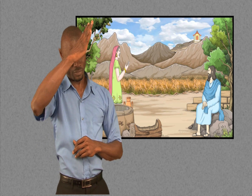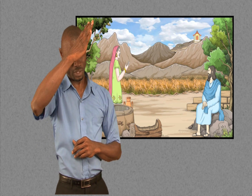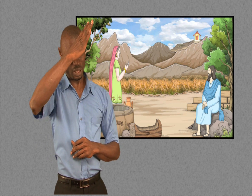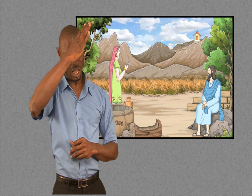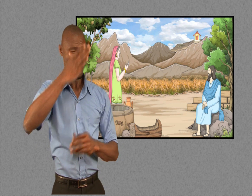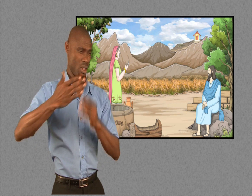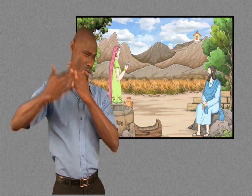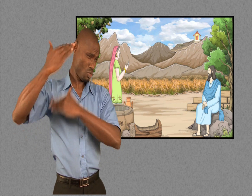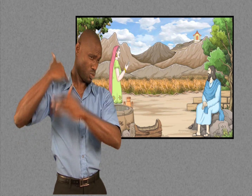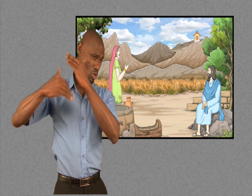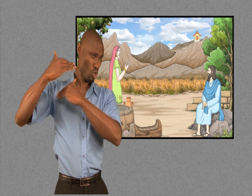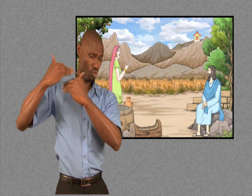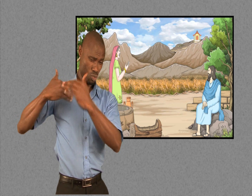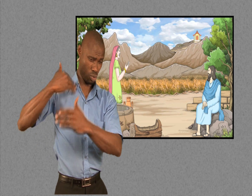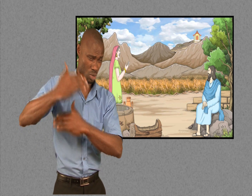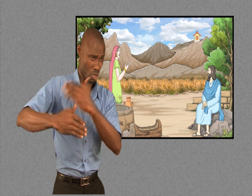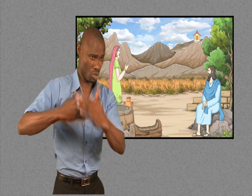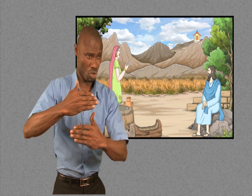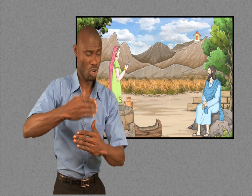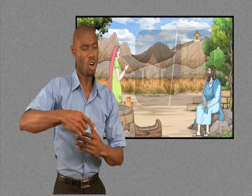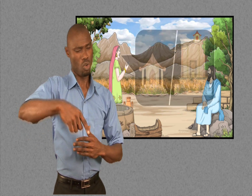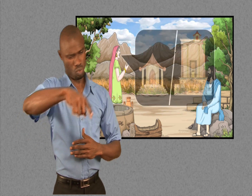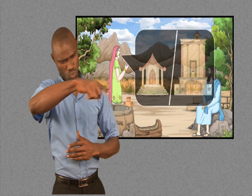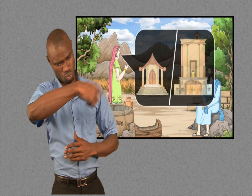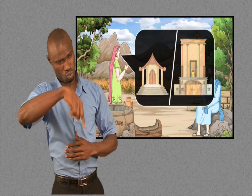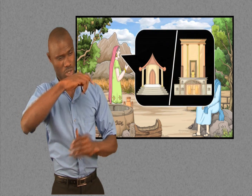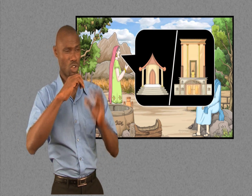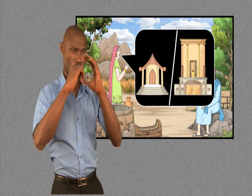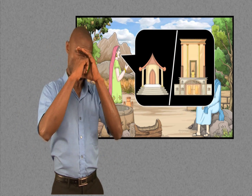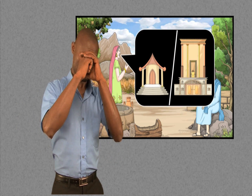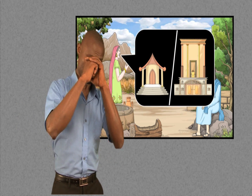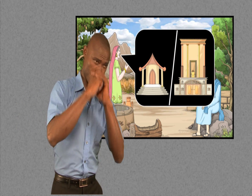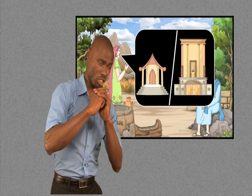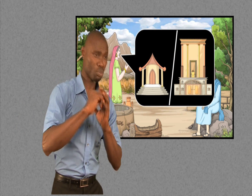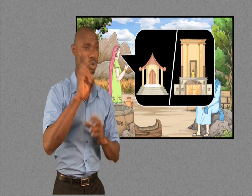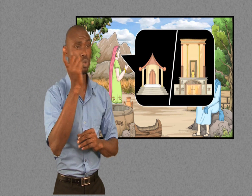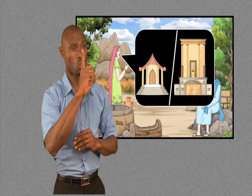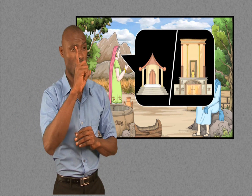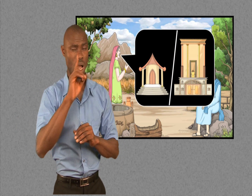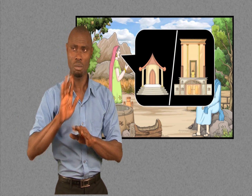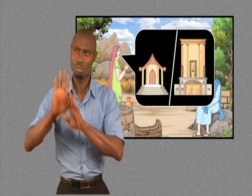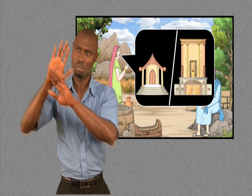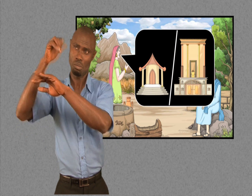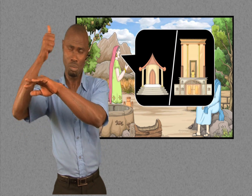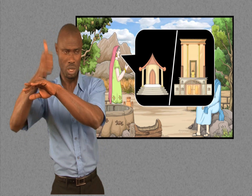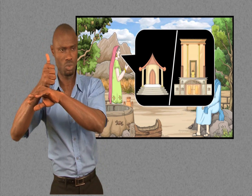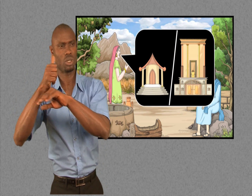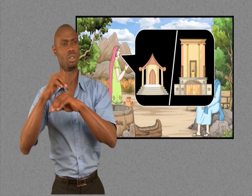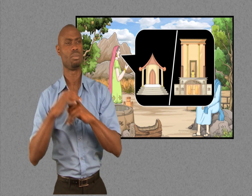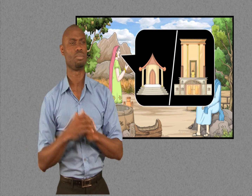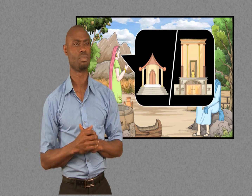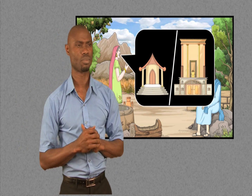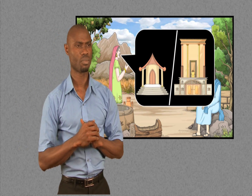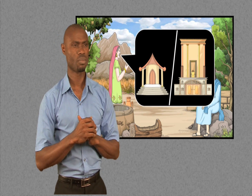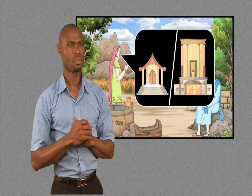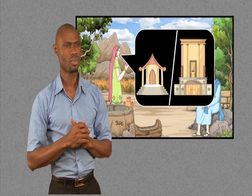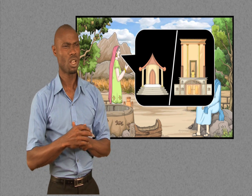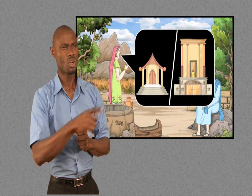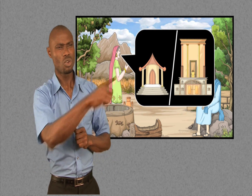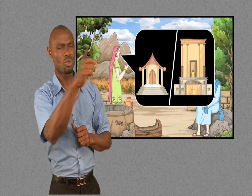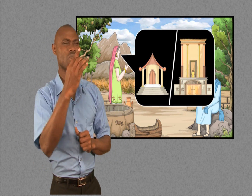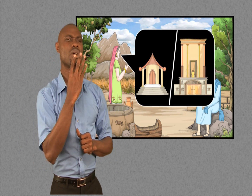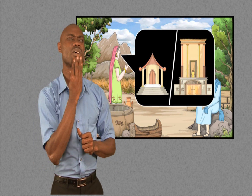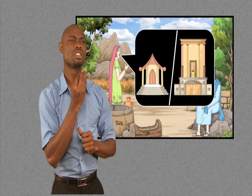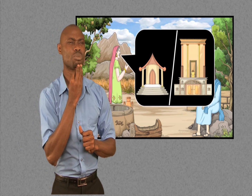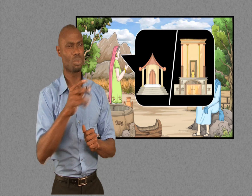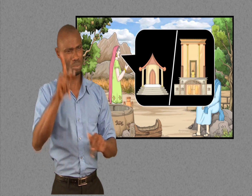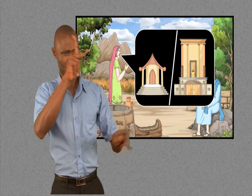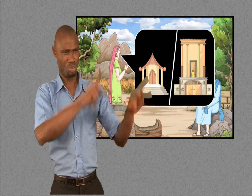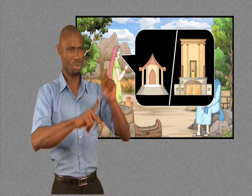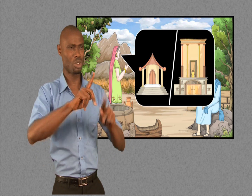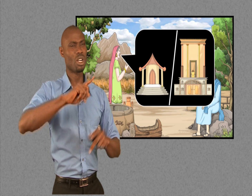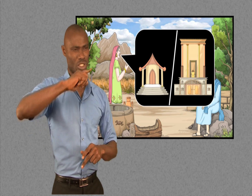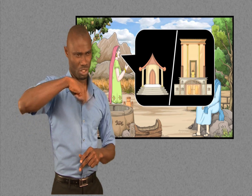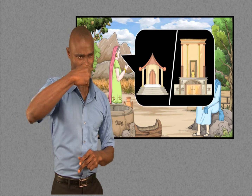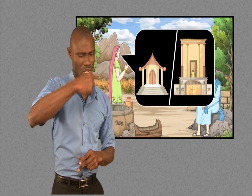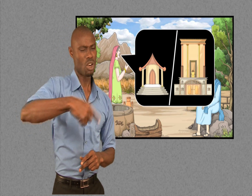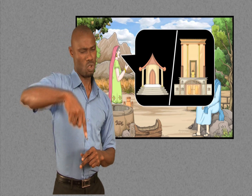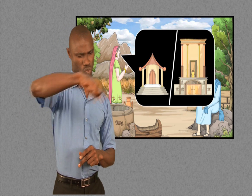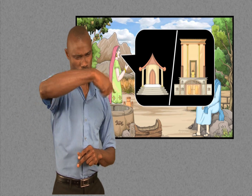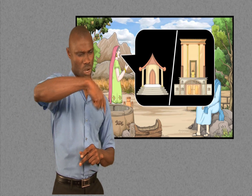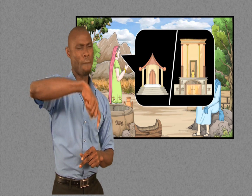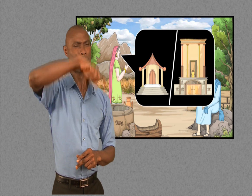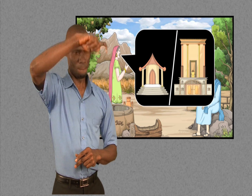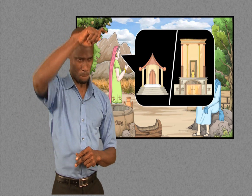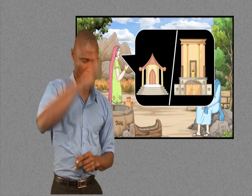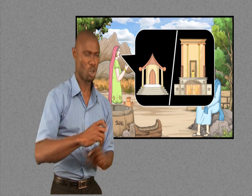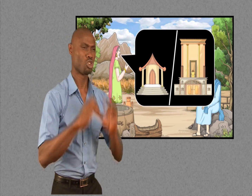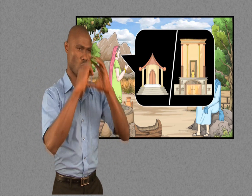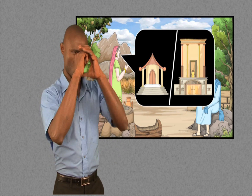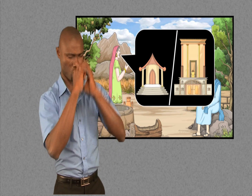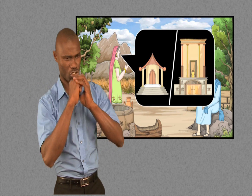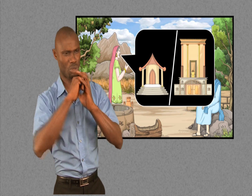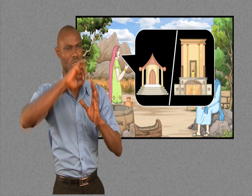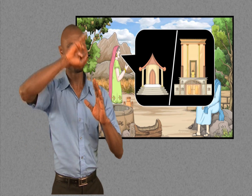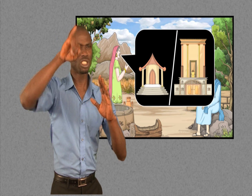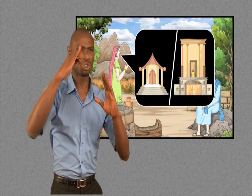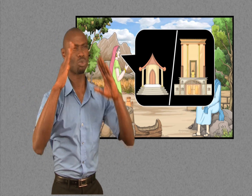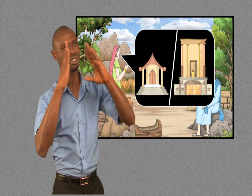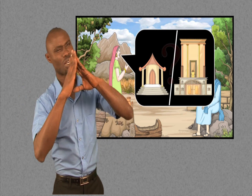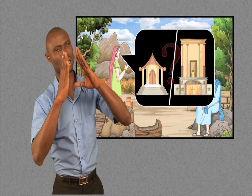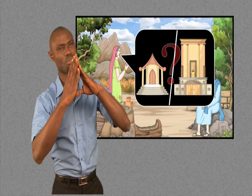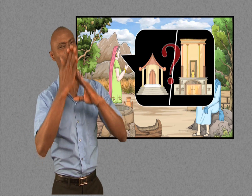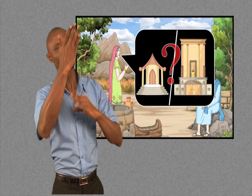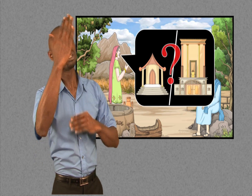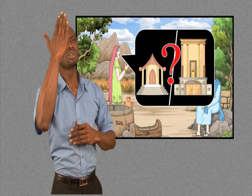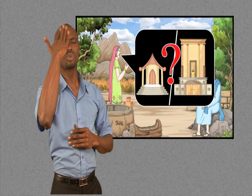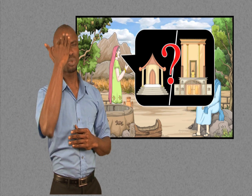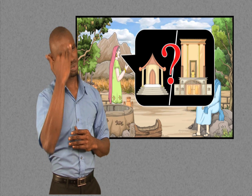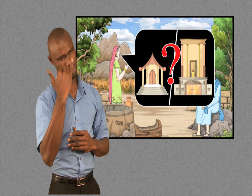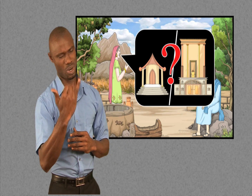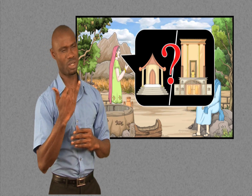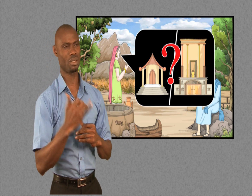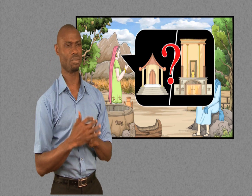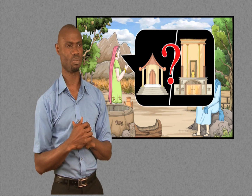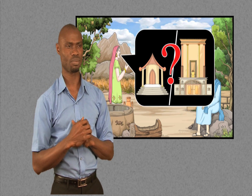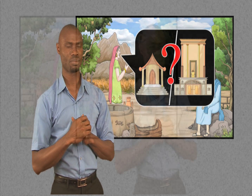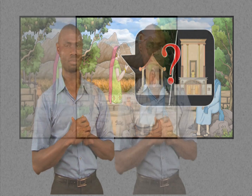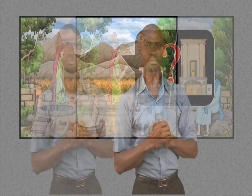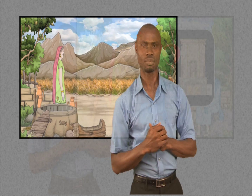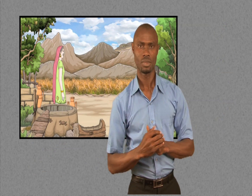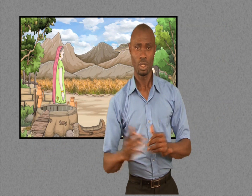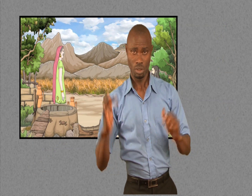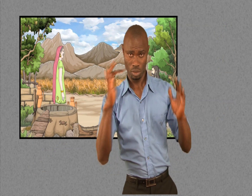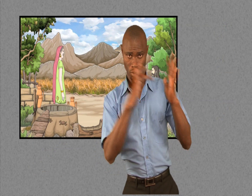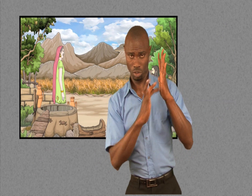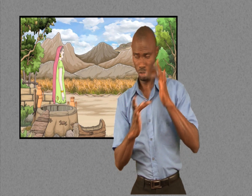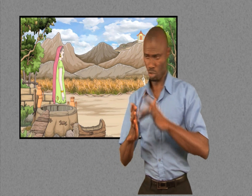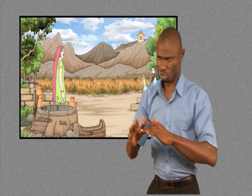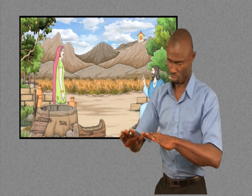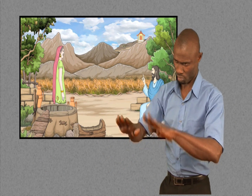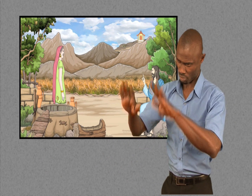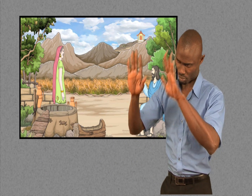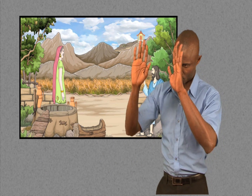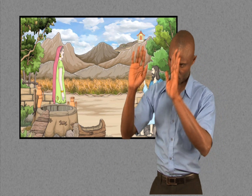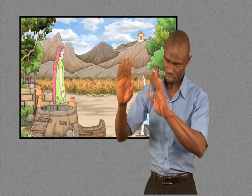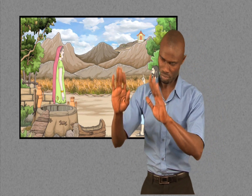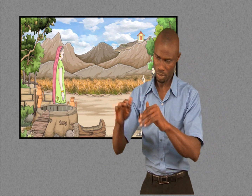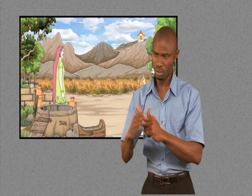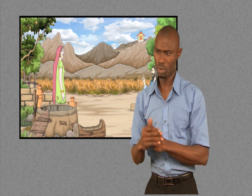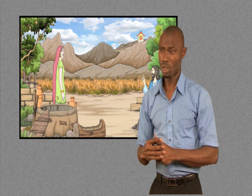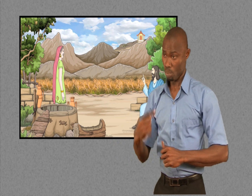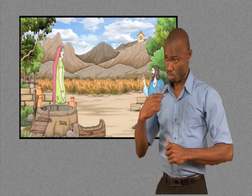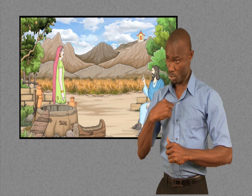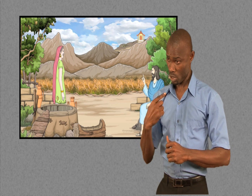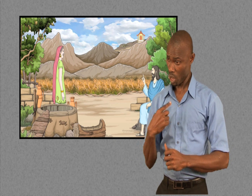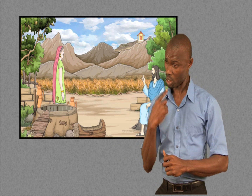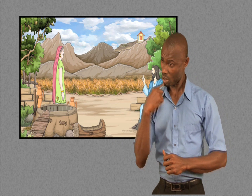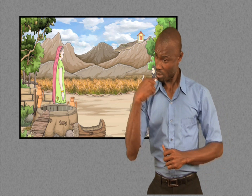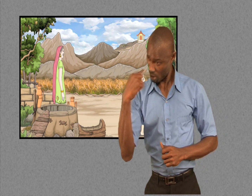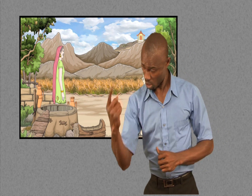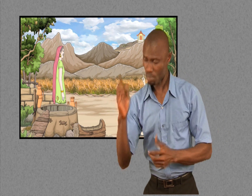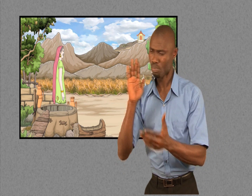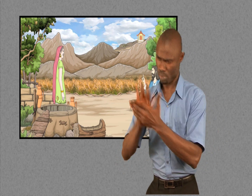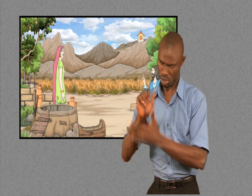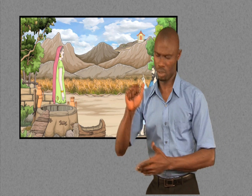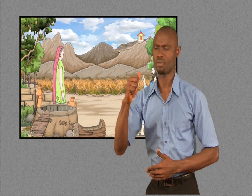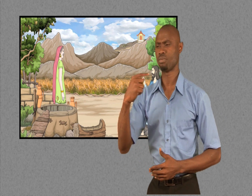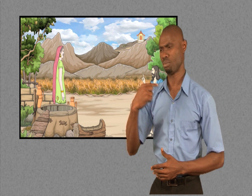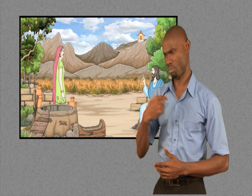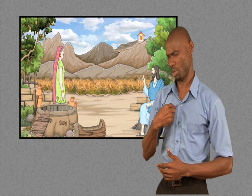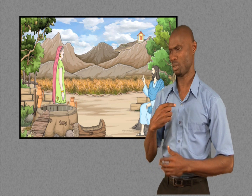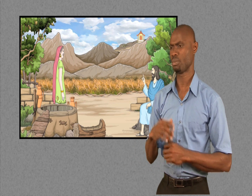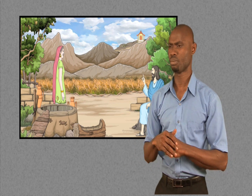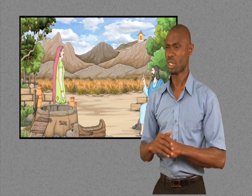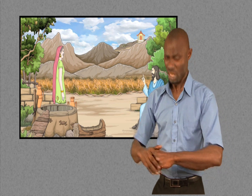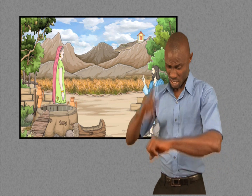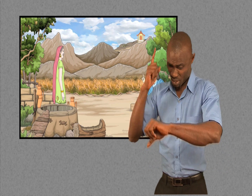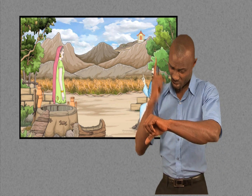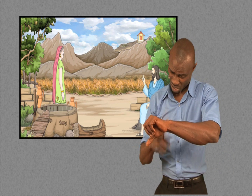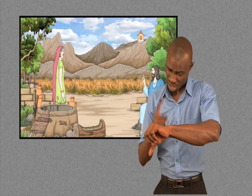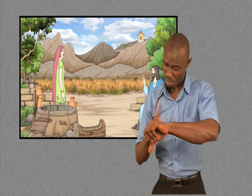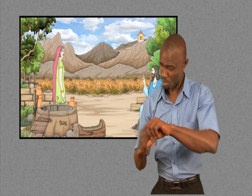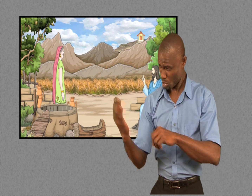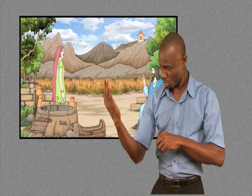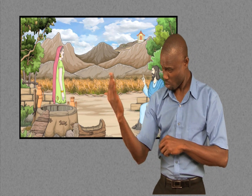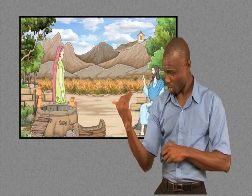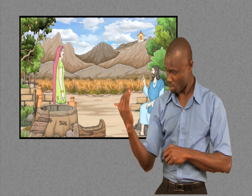Our fathers worshiped on this mountain, but you Jews say that the place where one must worship is in Jerusalem.”